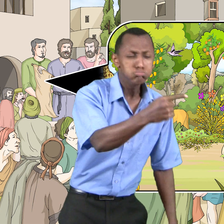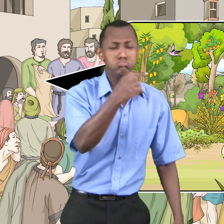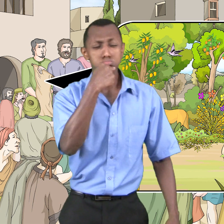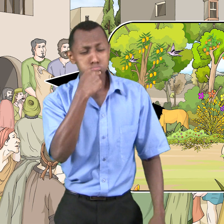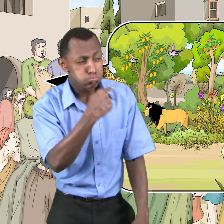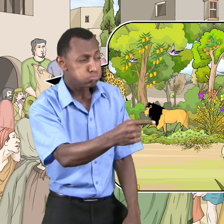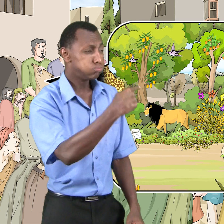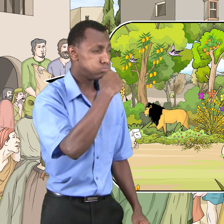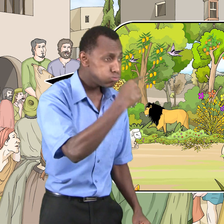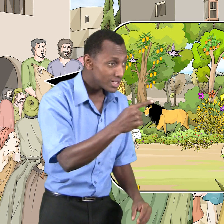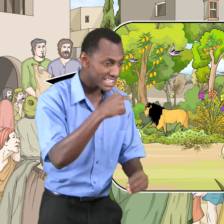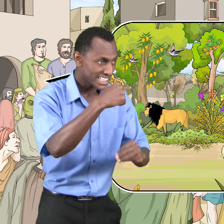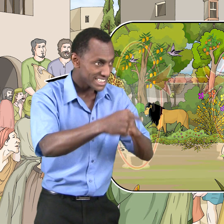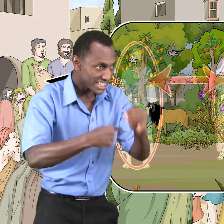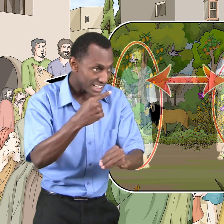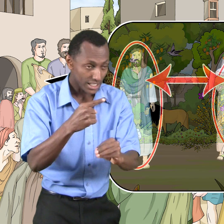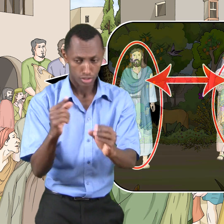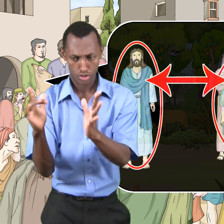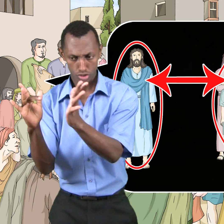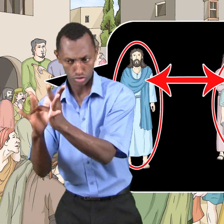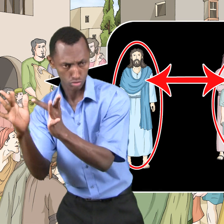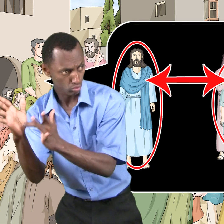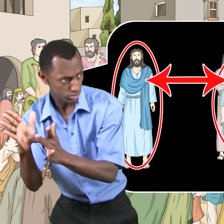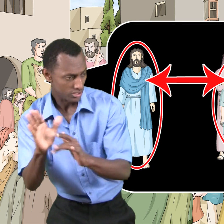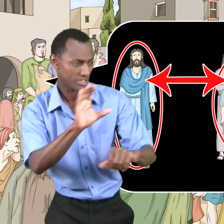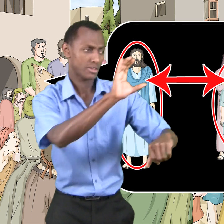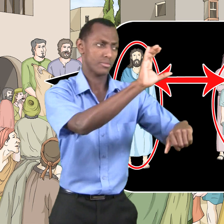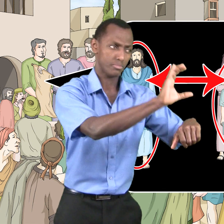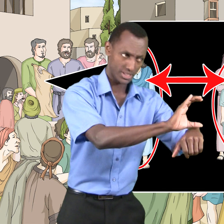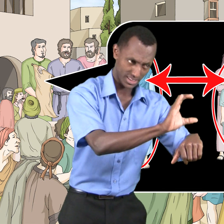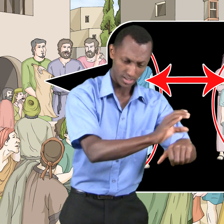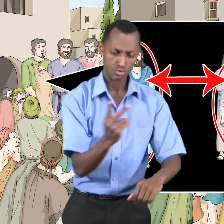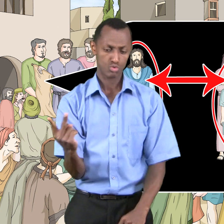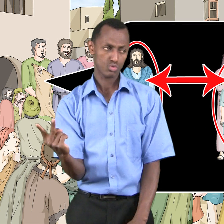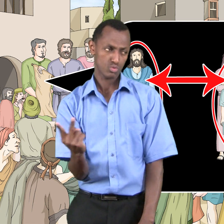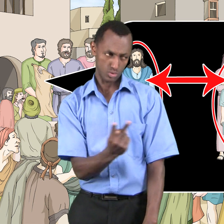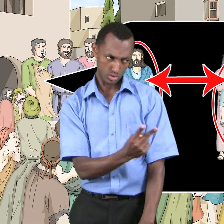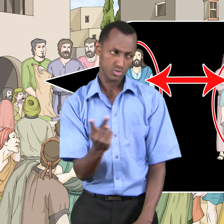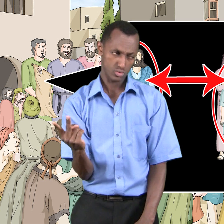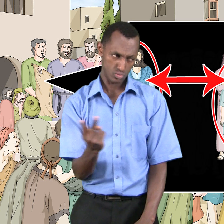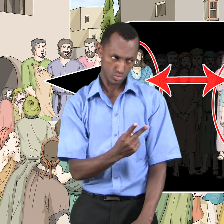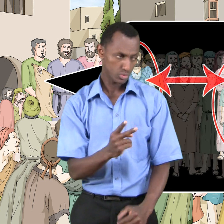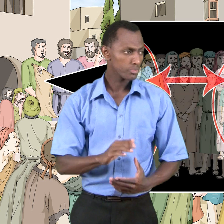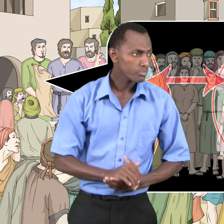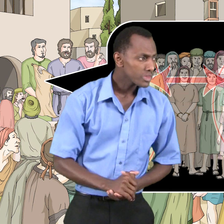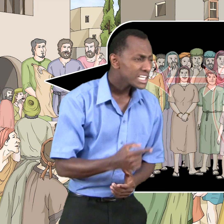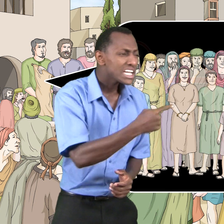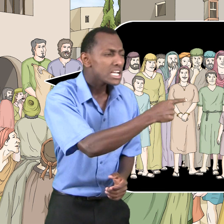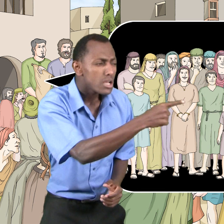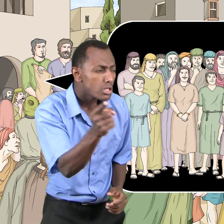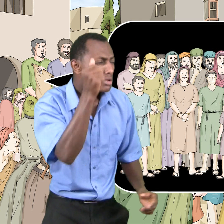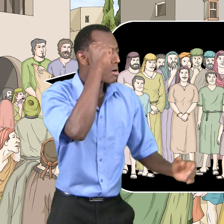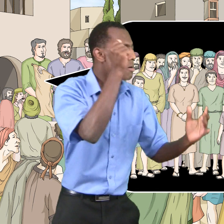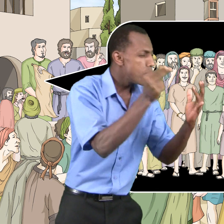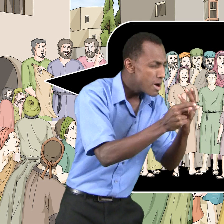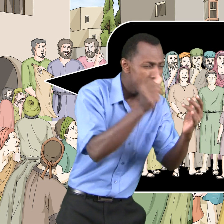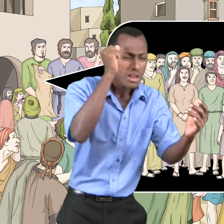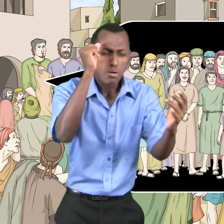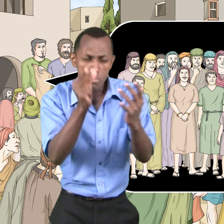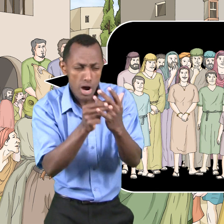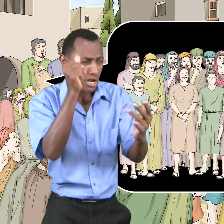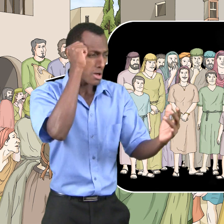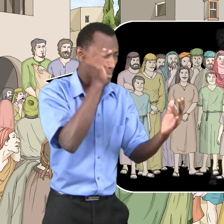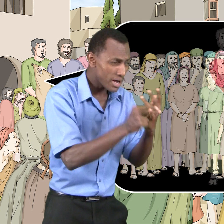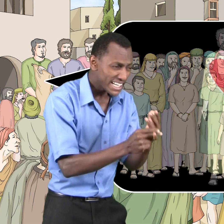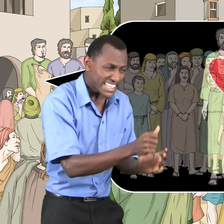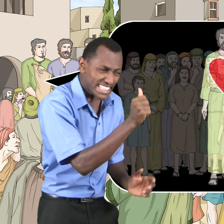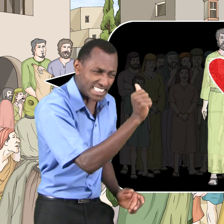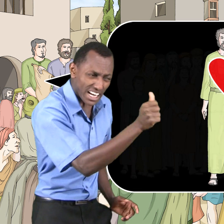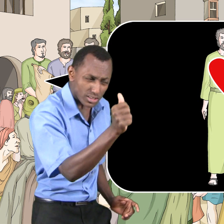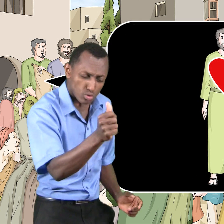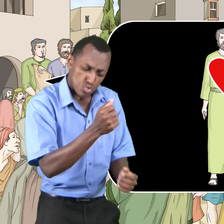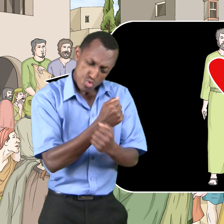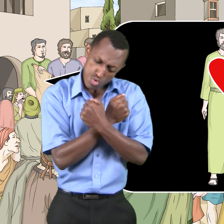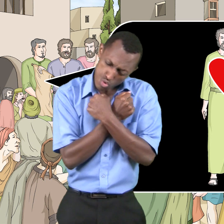This mystery is profound, but I am speaking about Christ and the church.